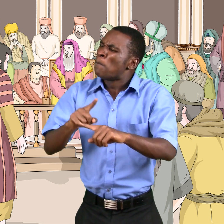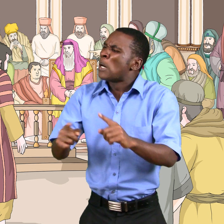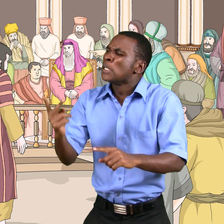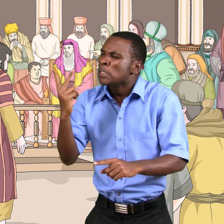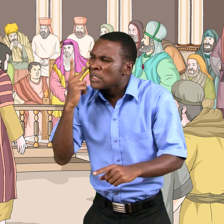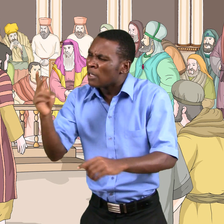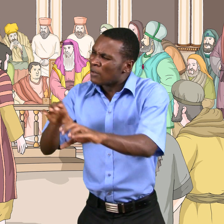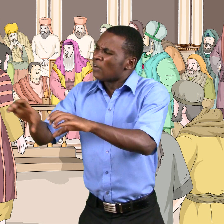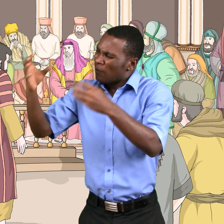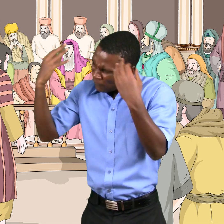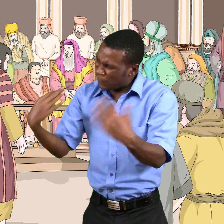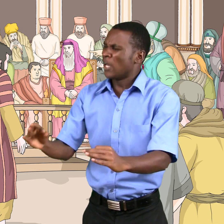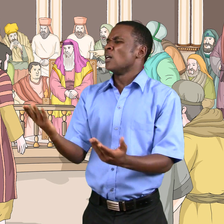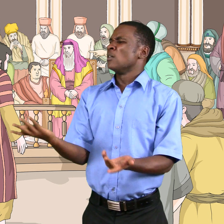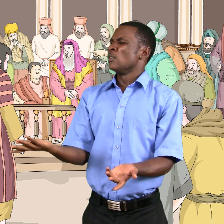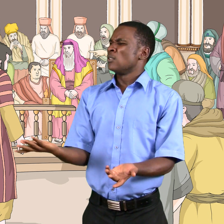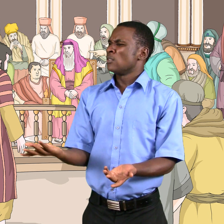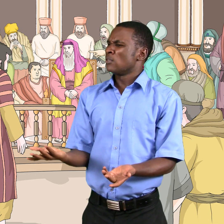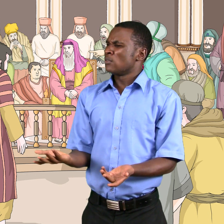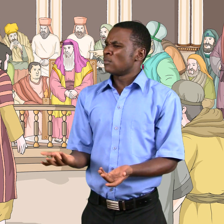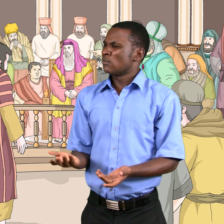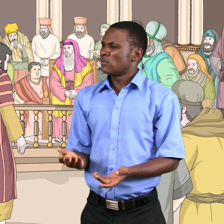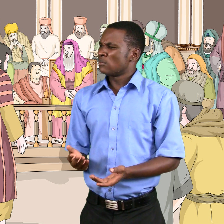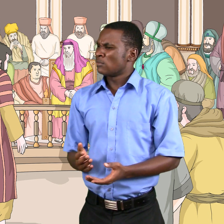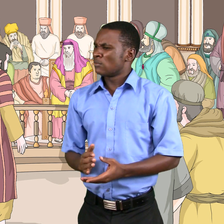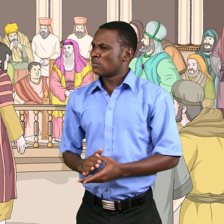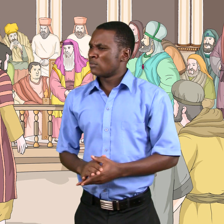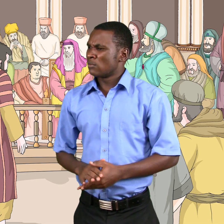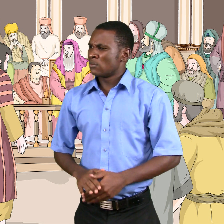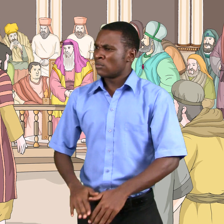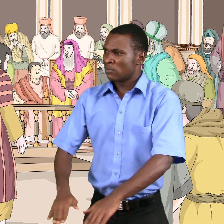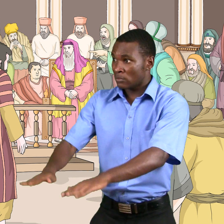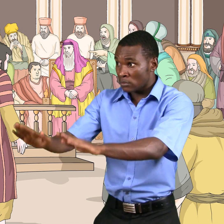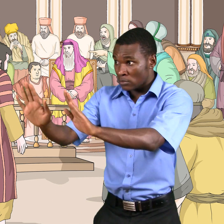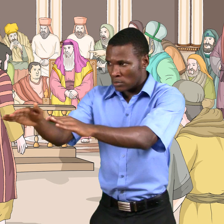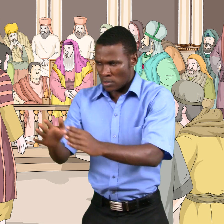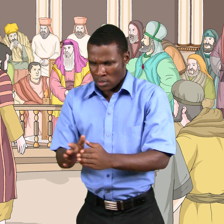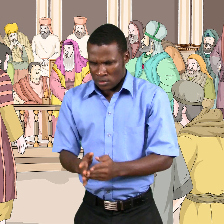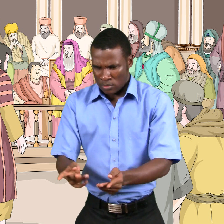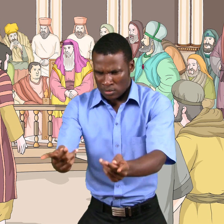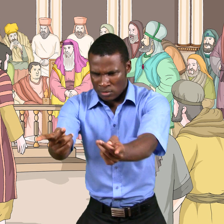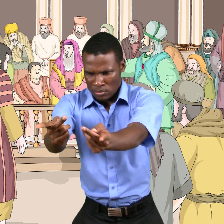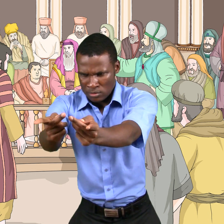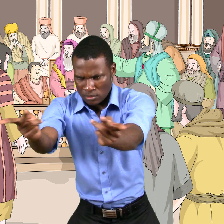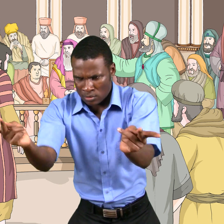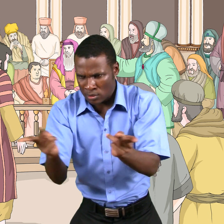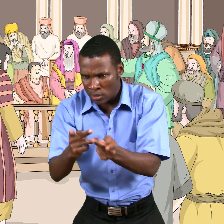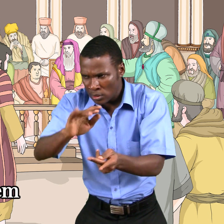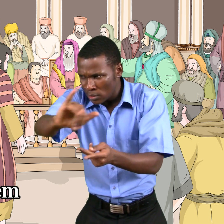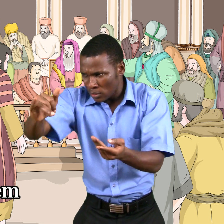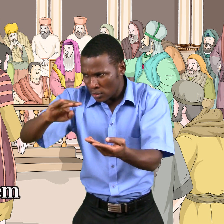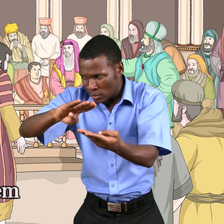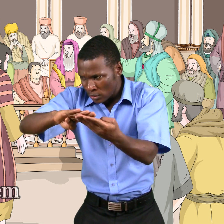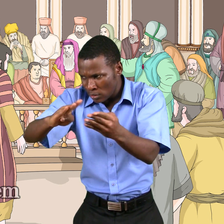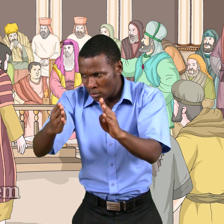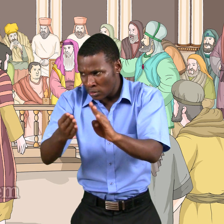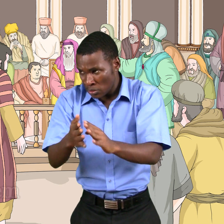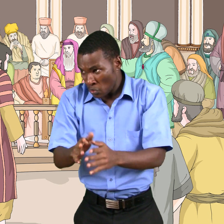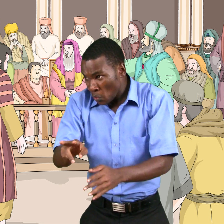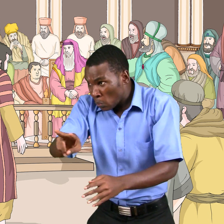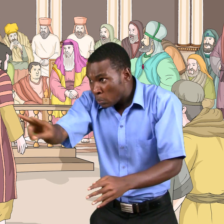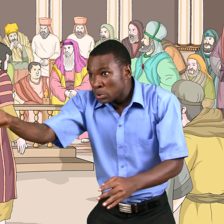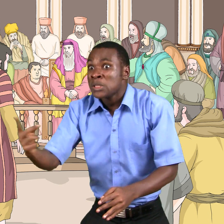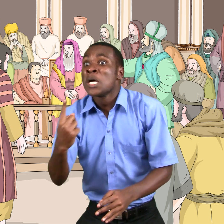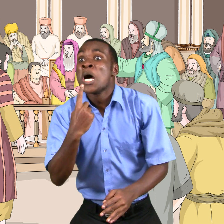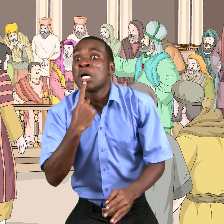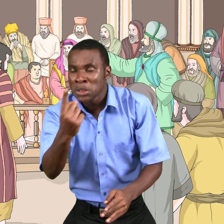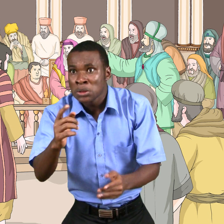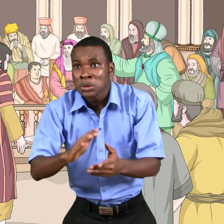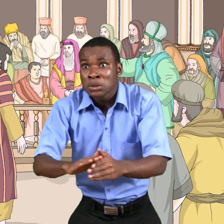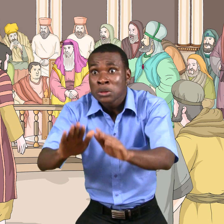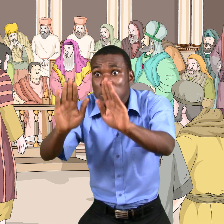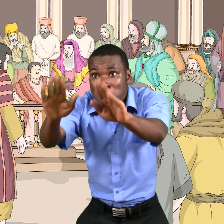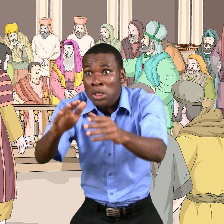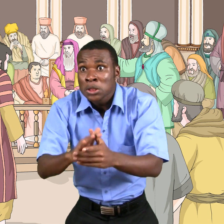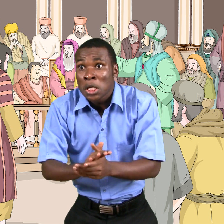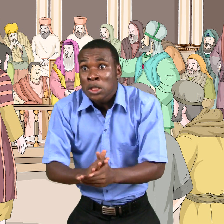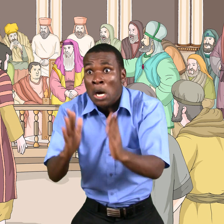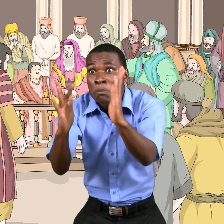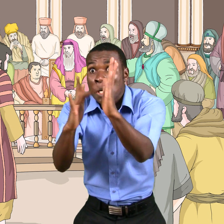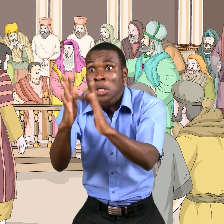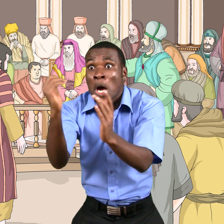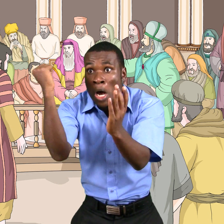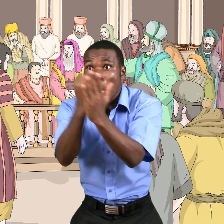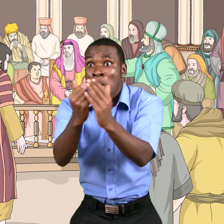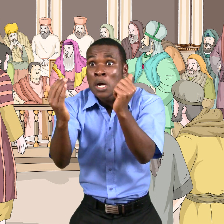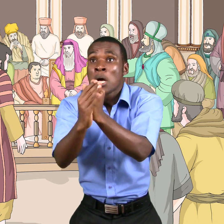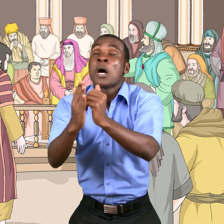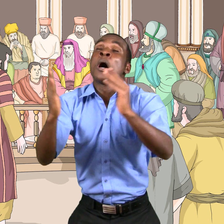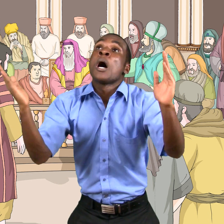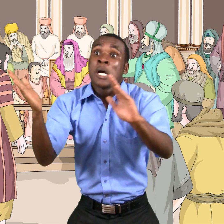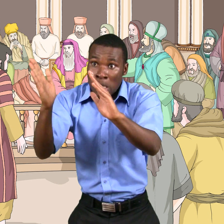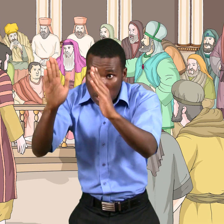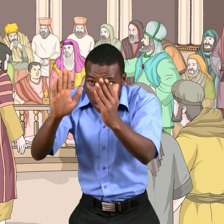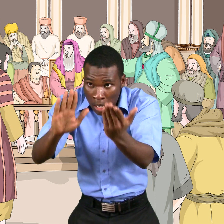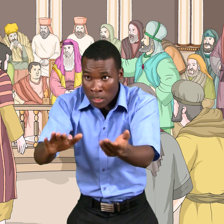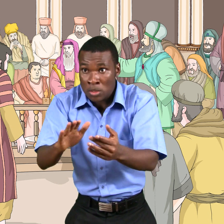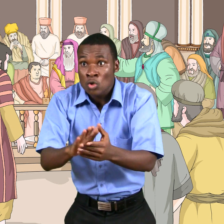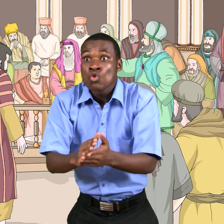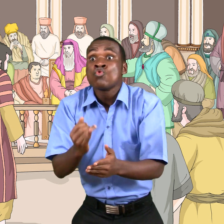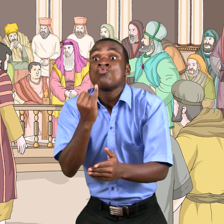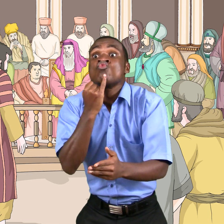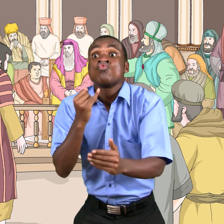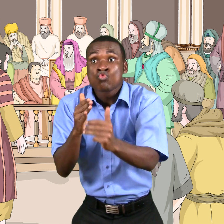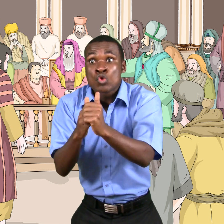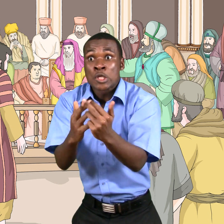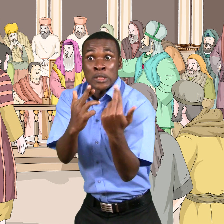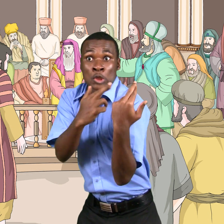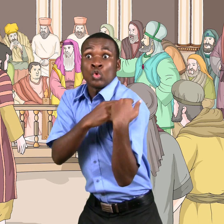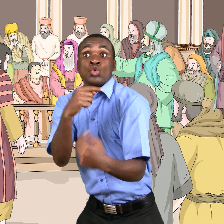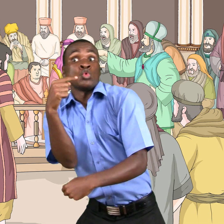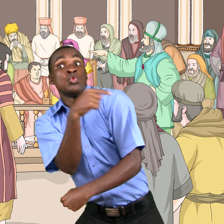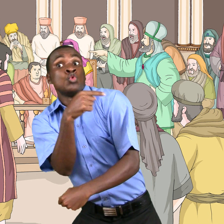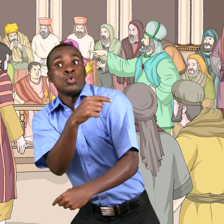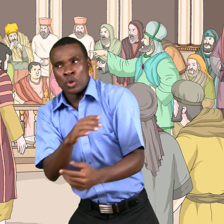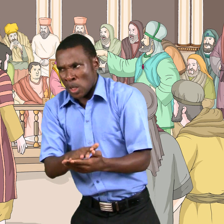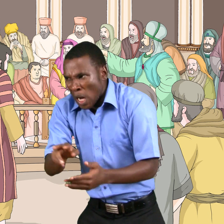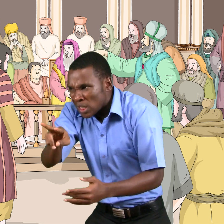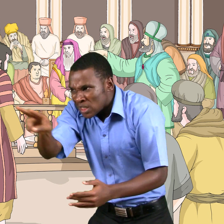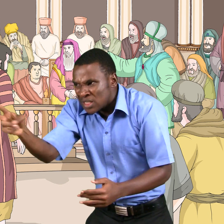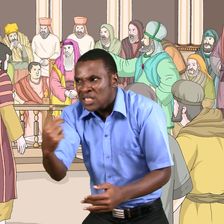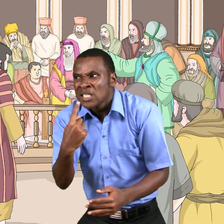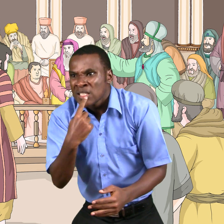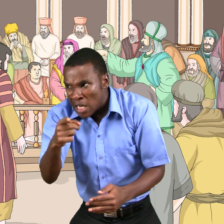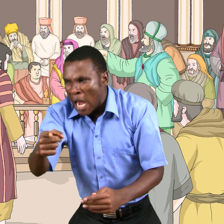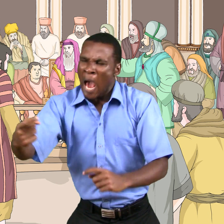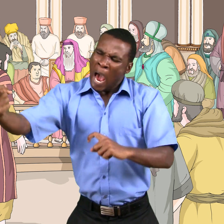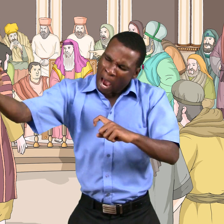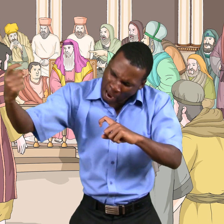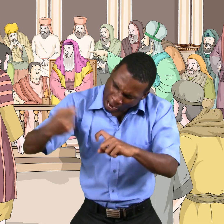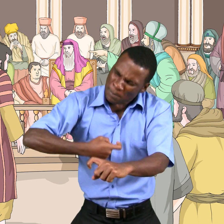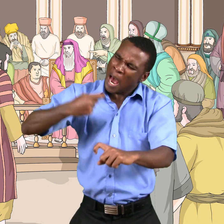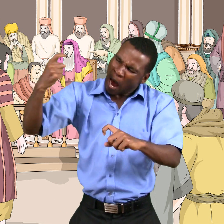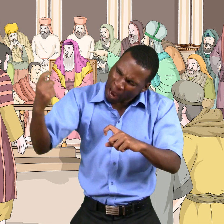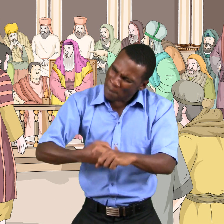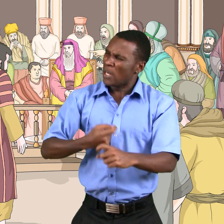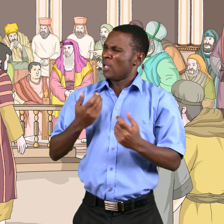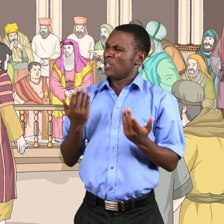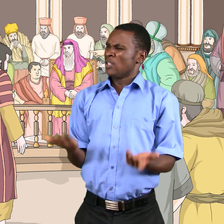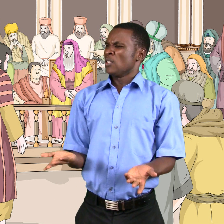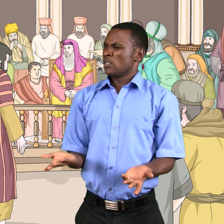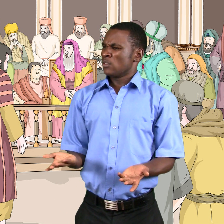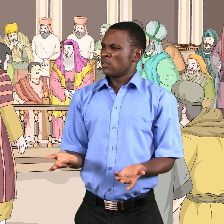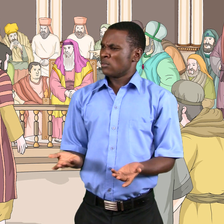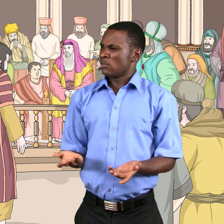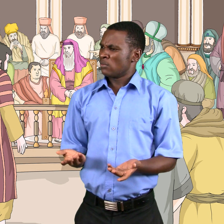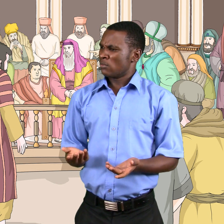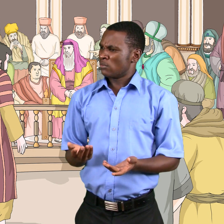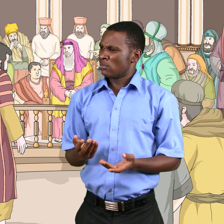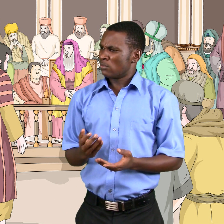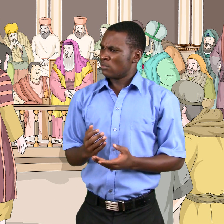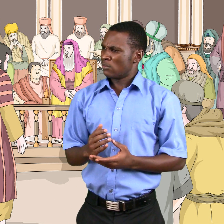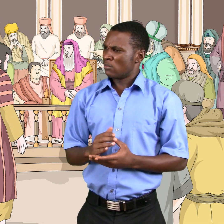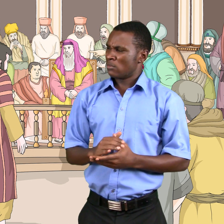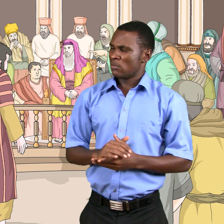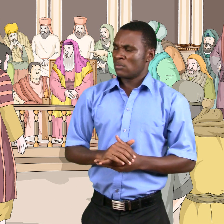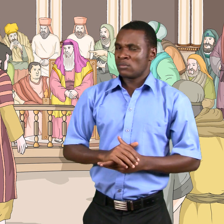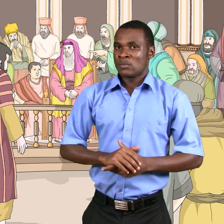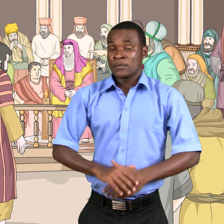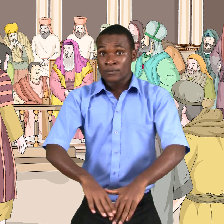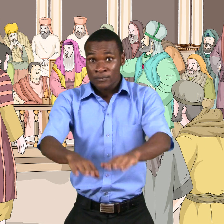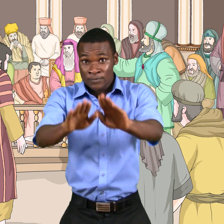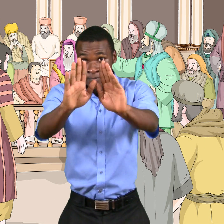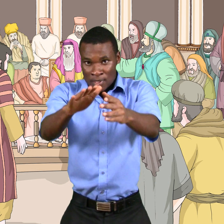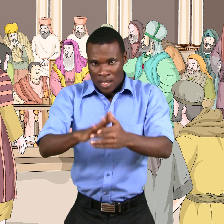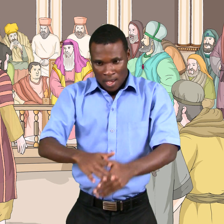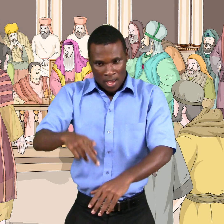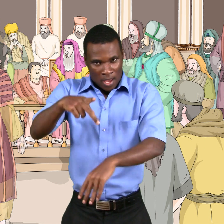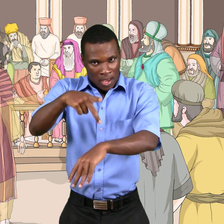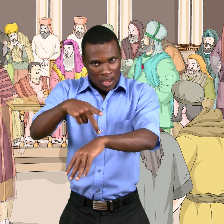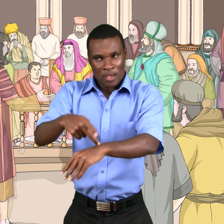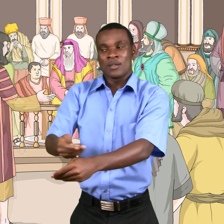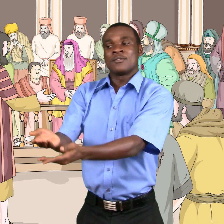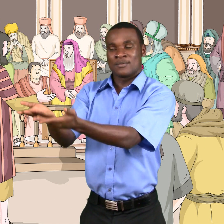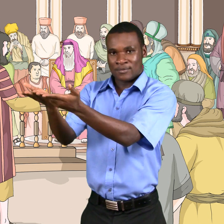“Yet you have filled Jerusalem with your teaching and are determined to make us responsible for this man’s blood.”